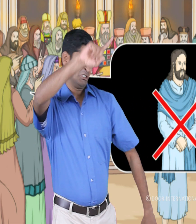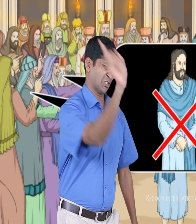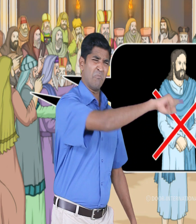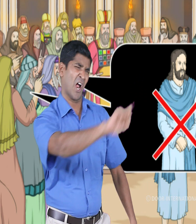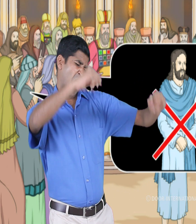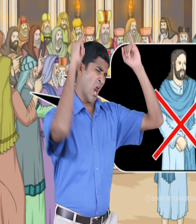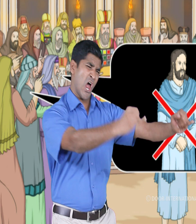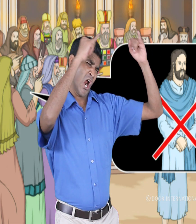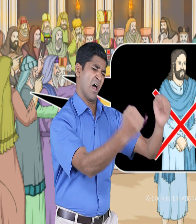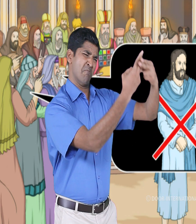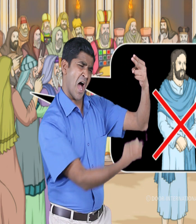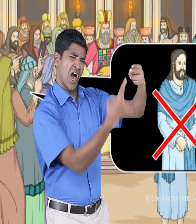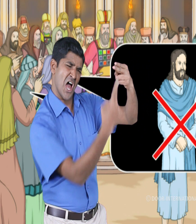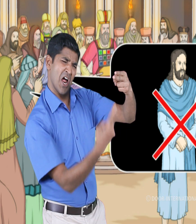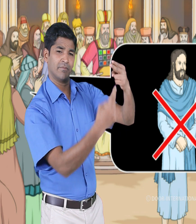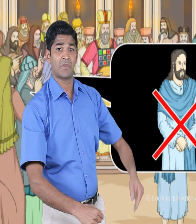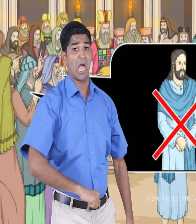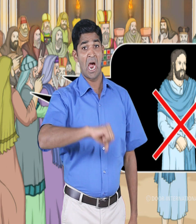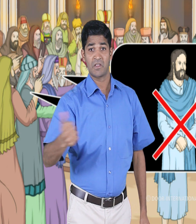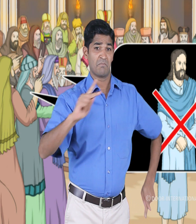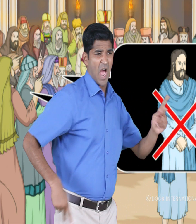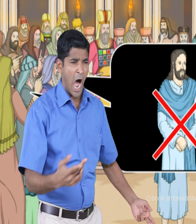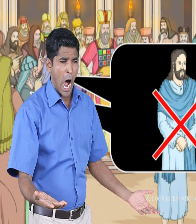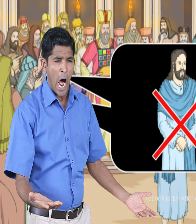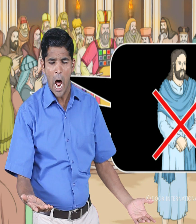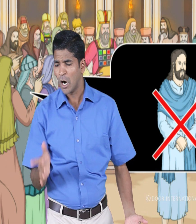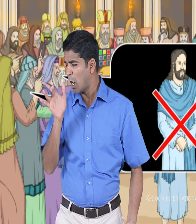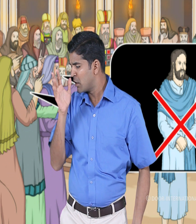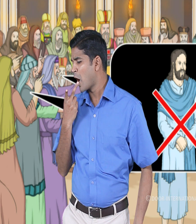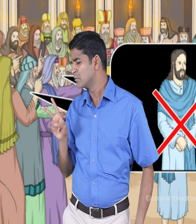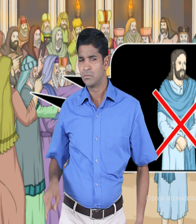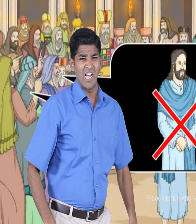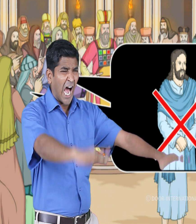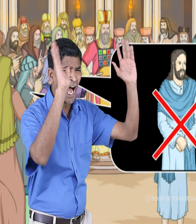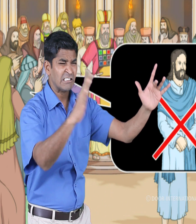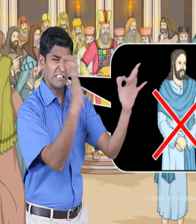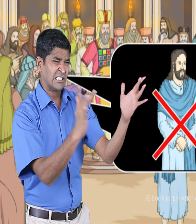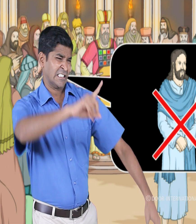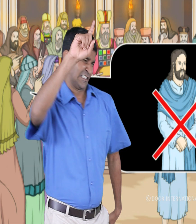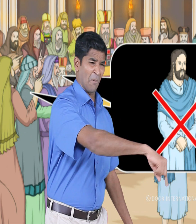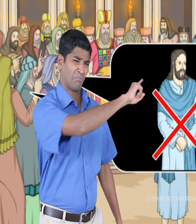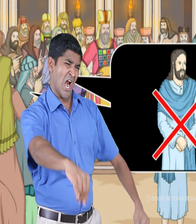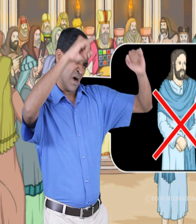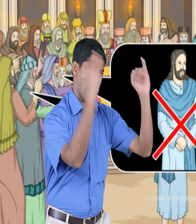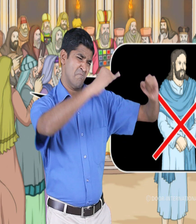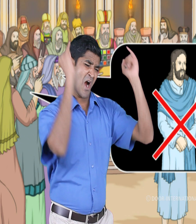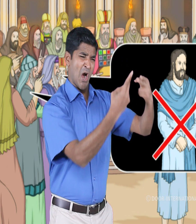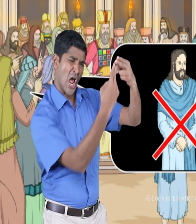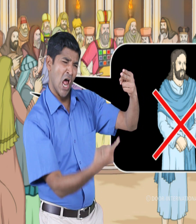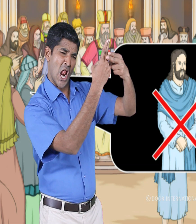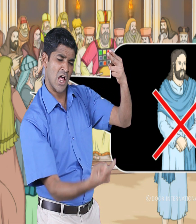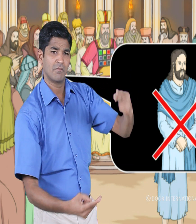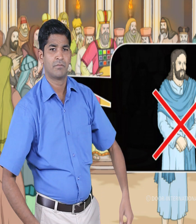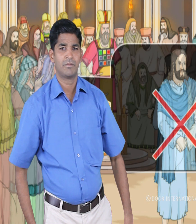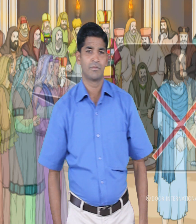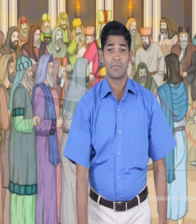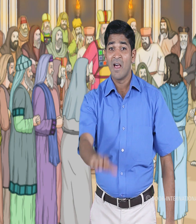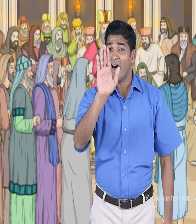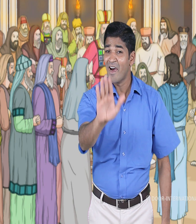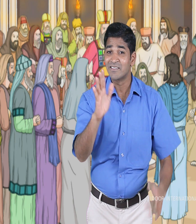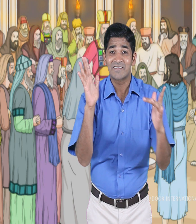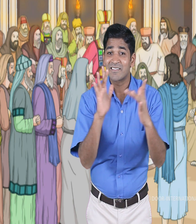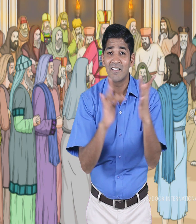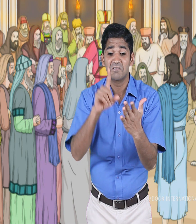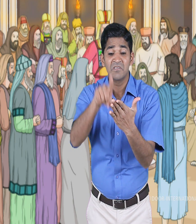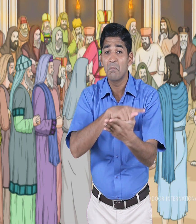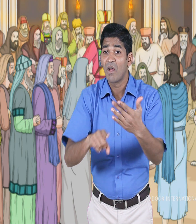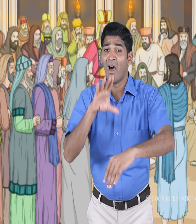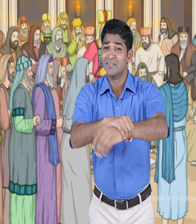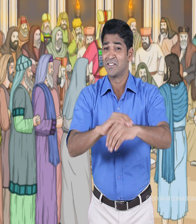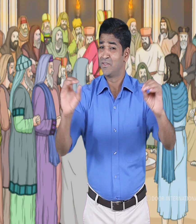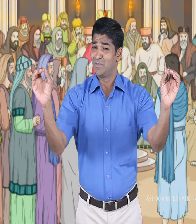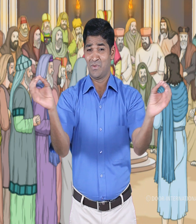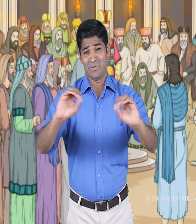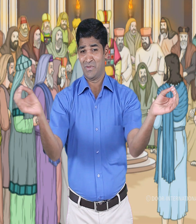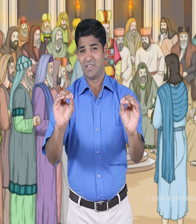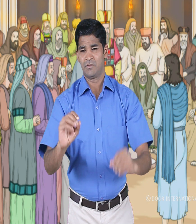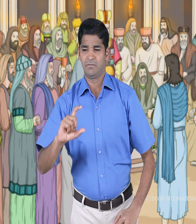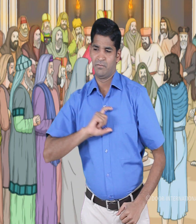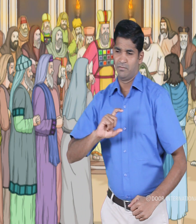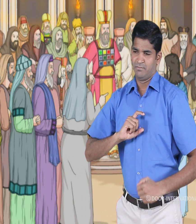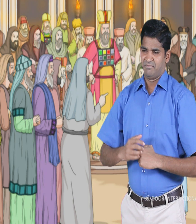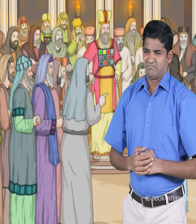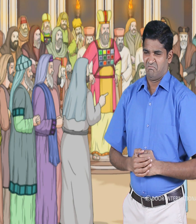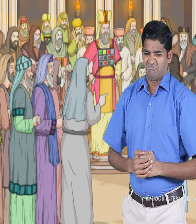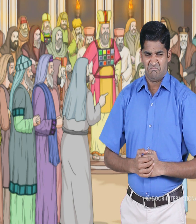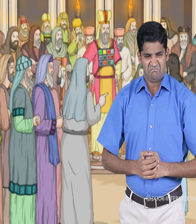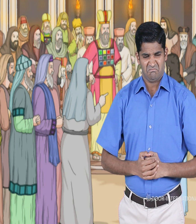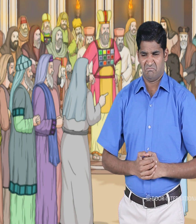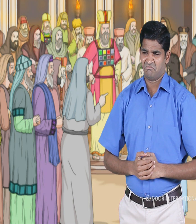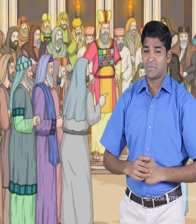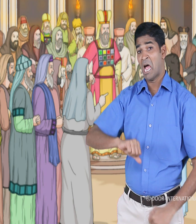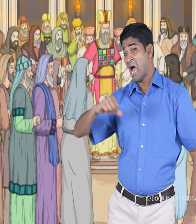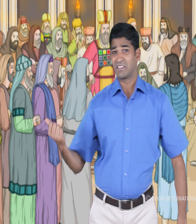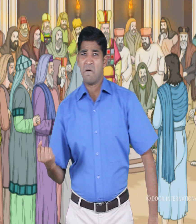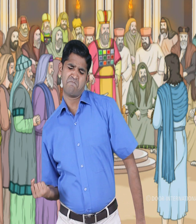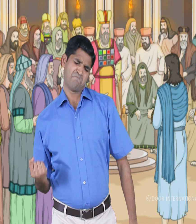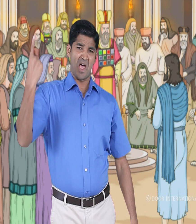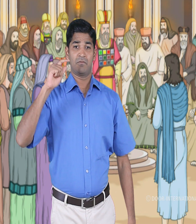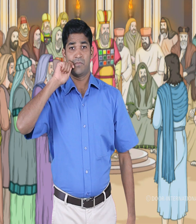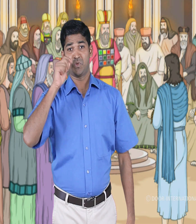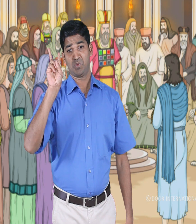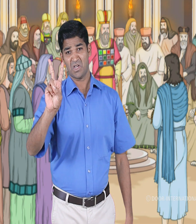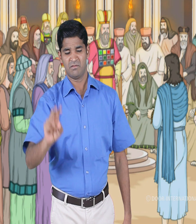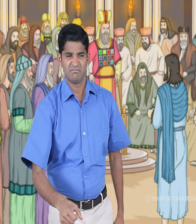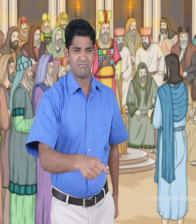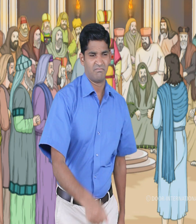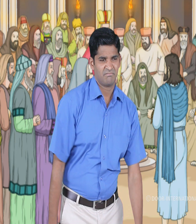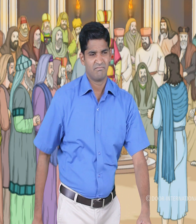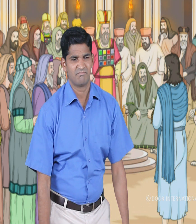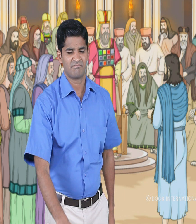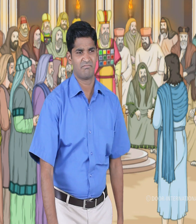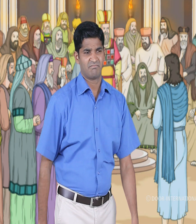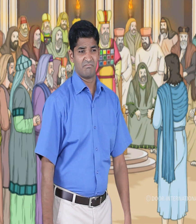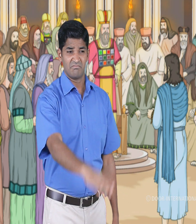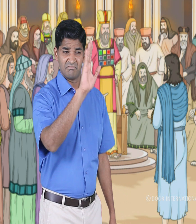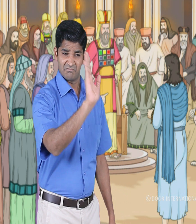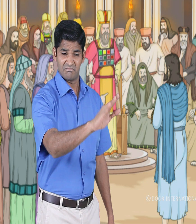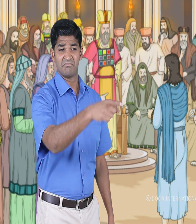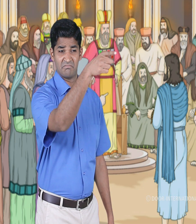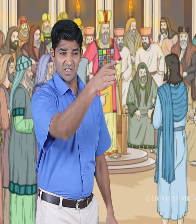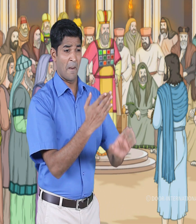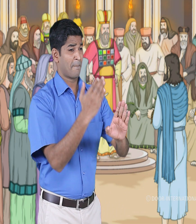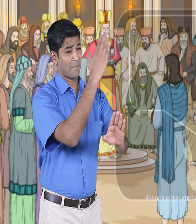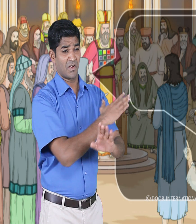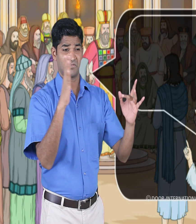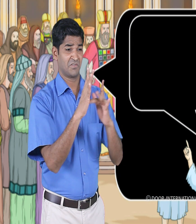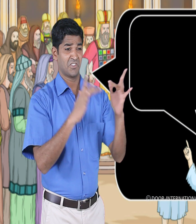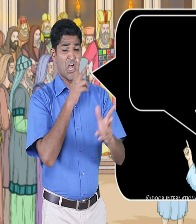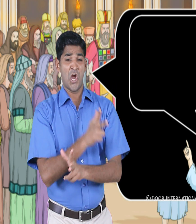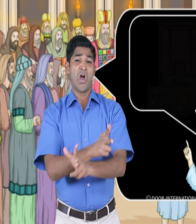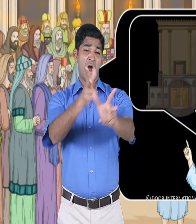But they did not find any, though many false witnesses came forward.